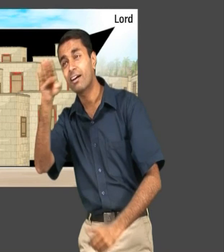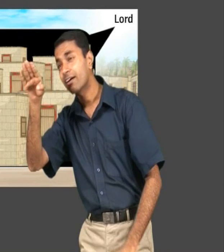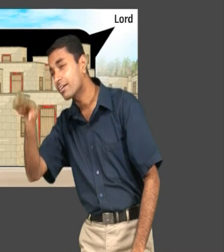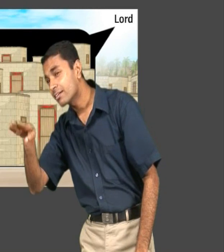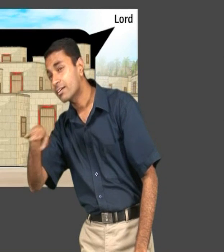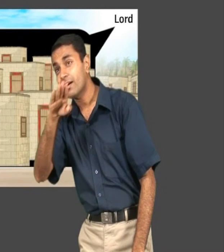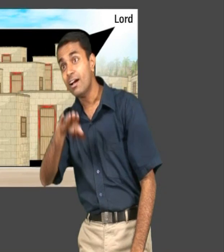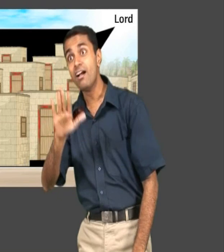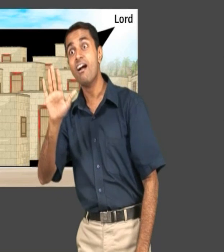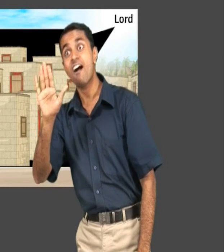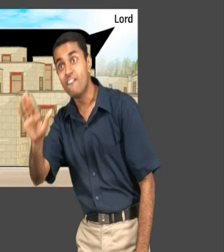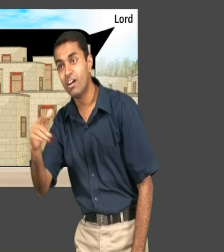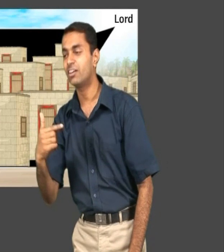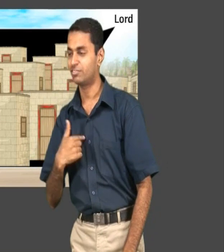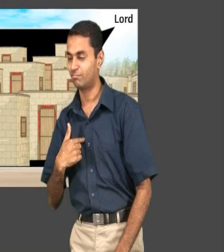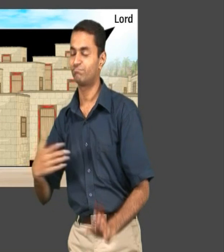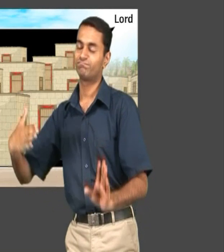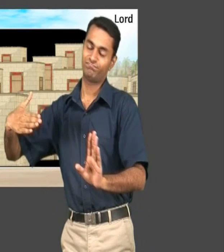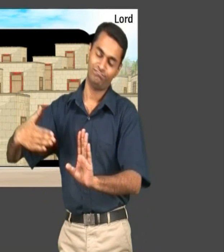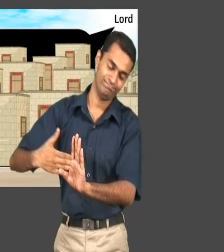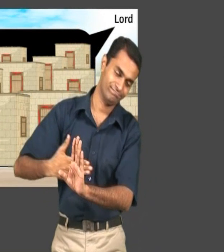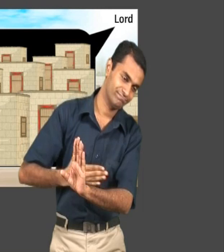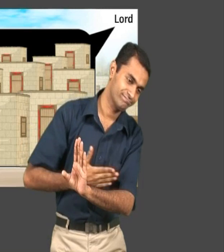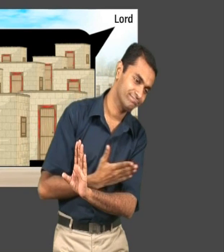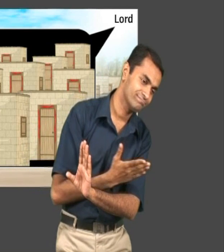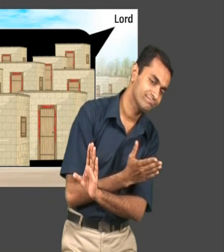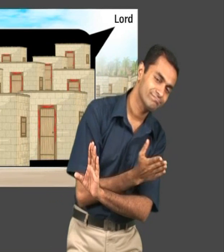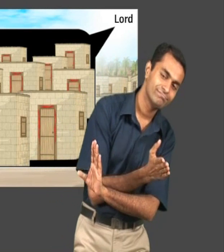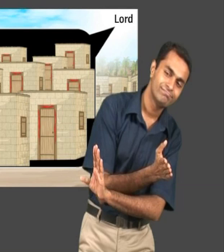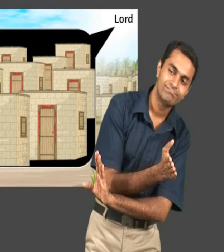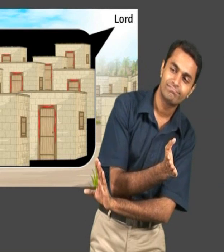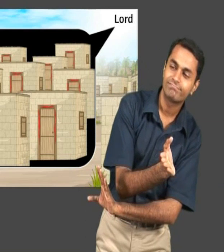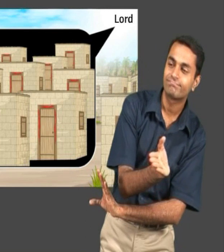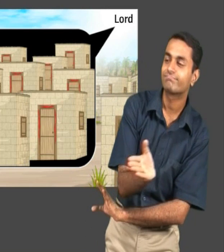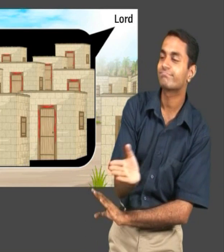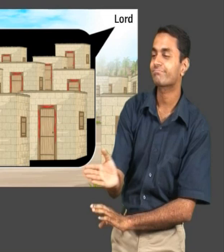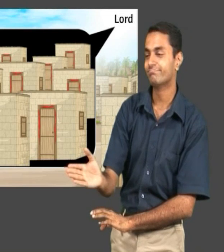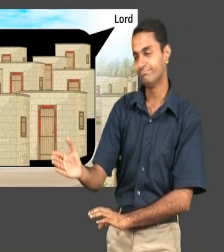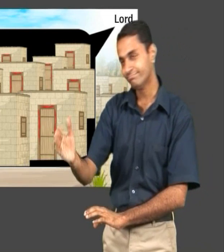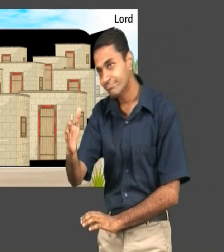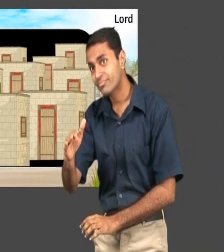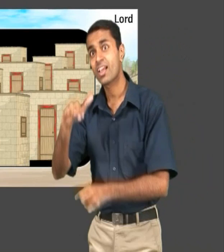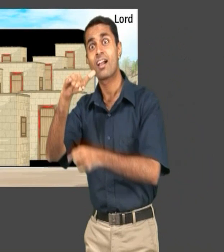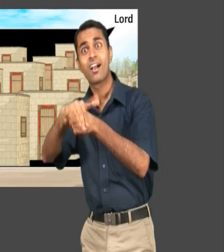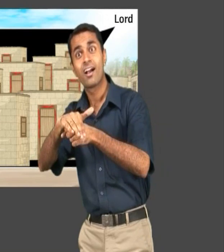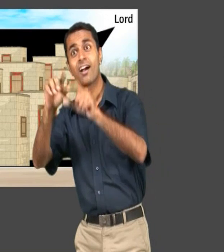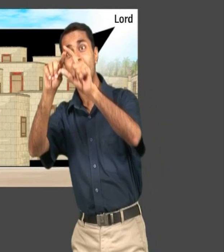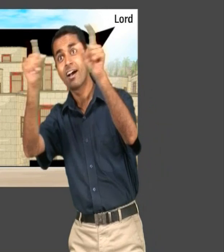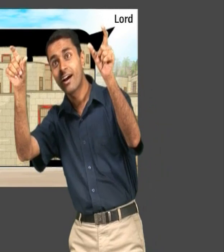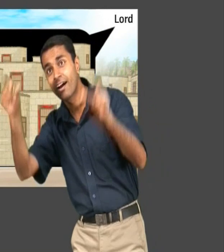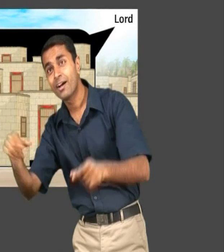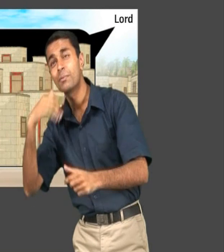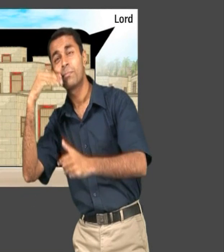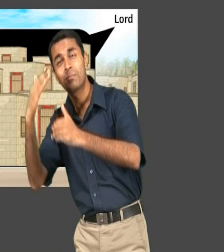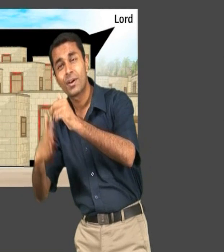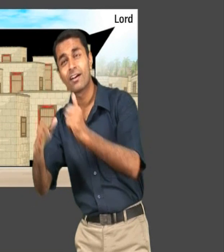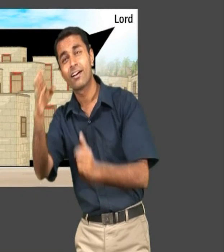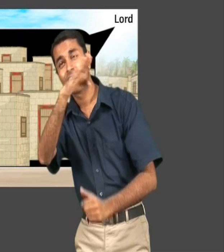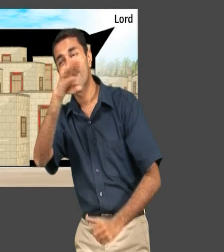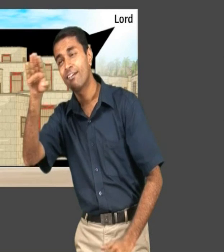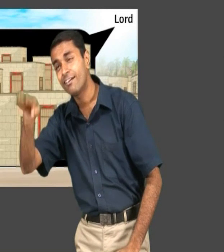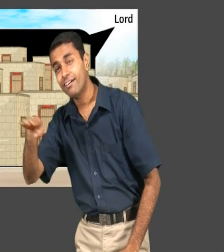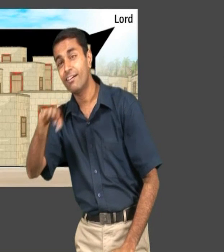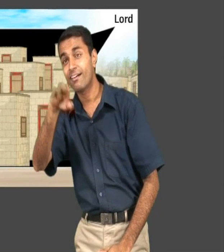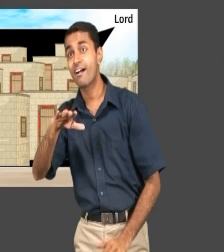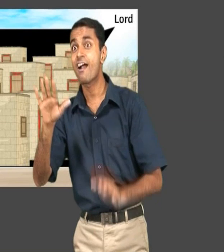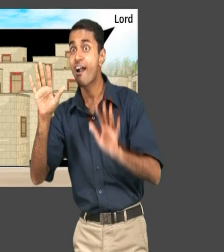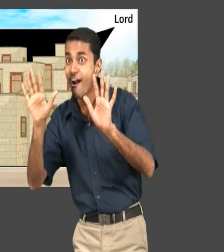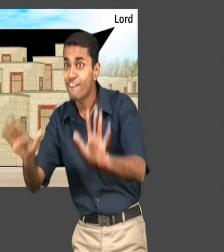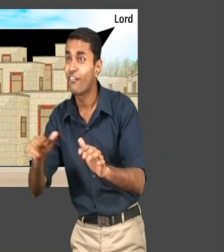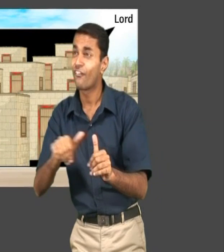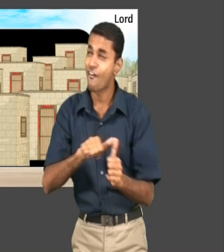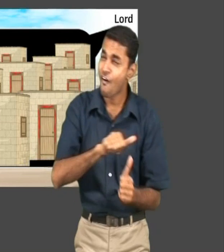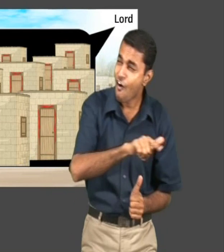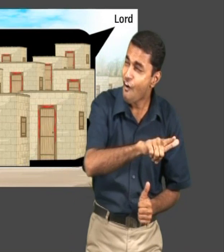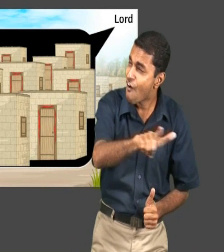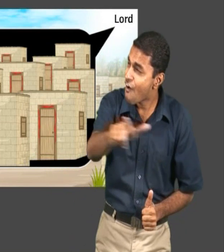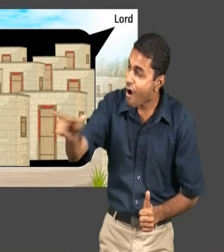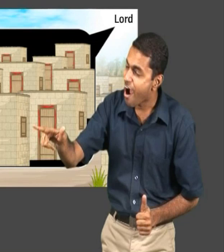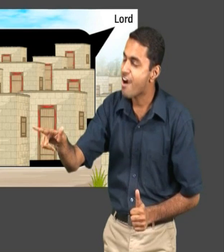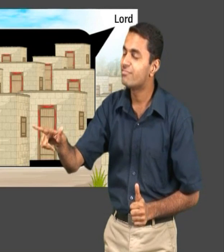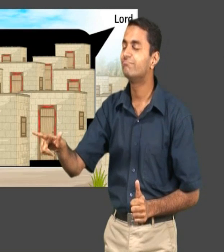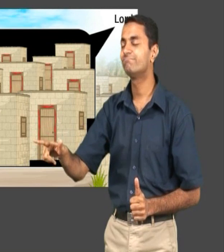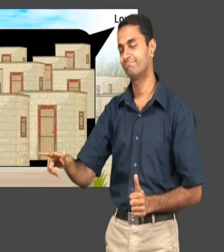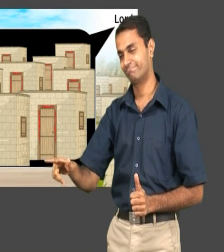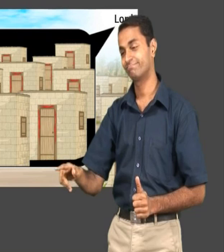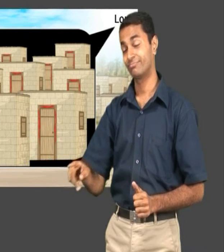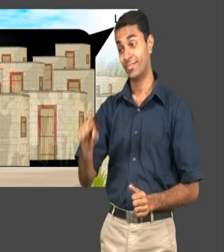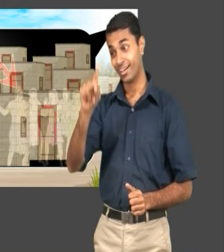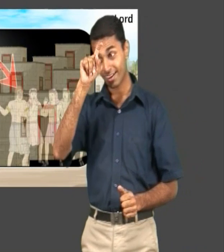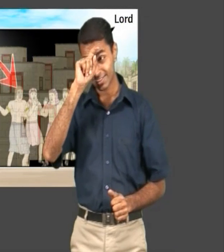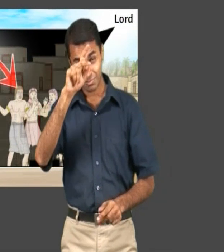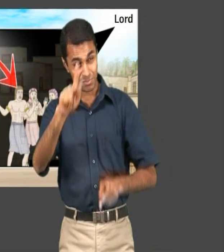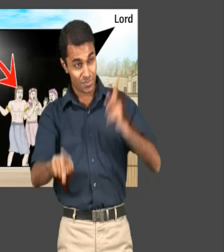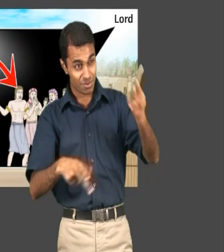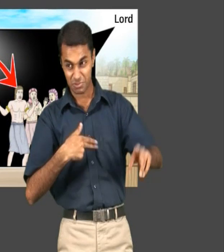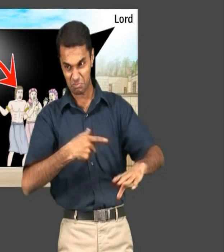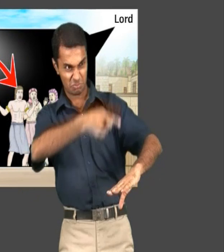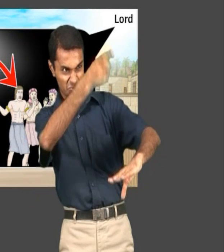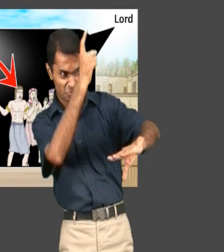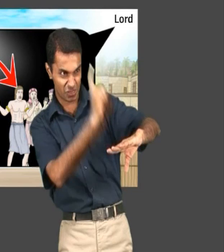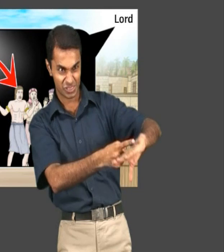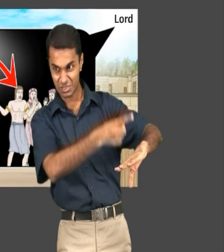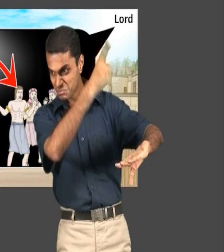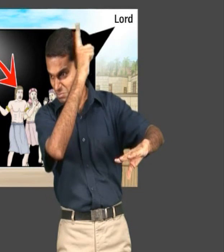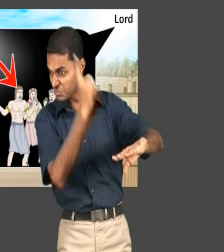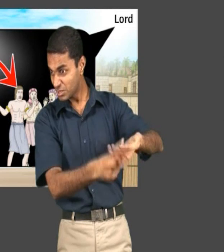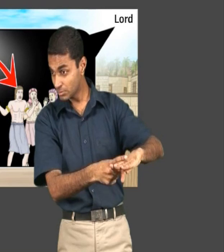when I see the blood, I will pass over you.